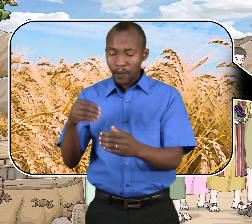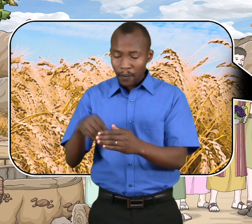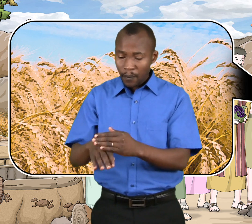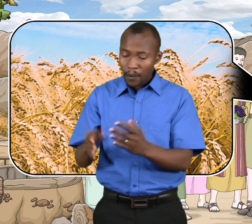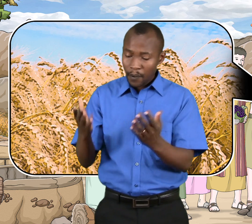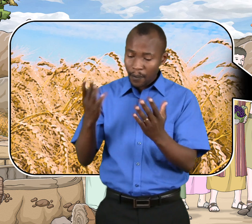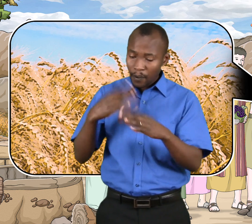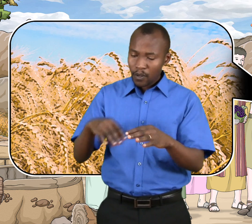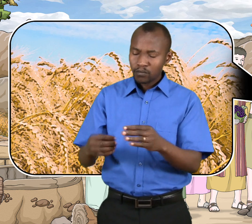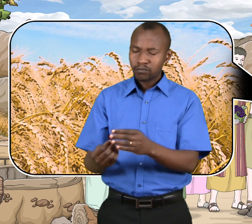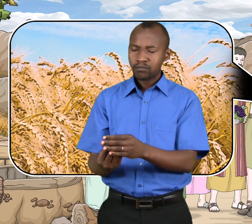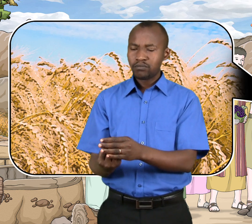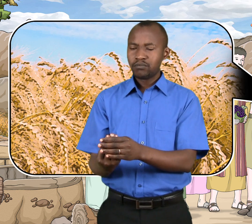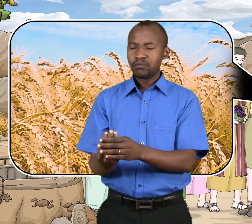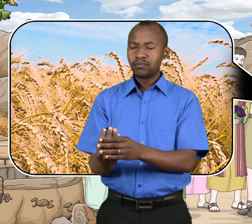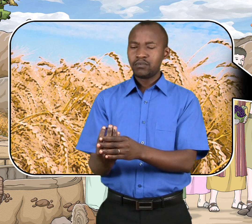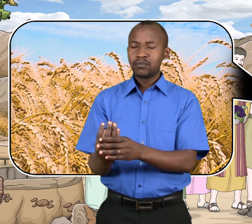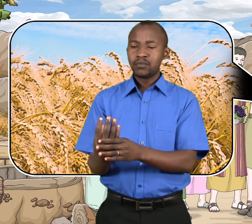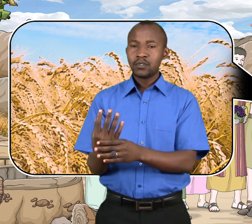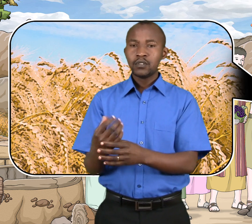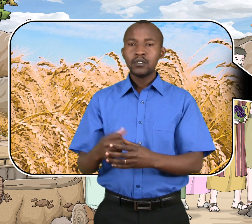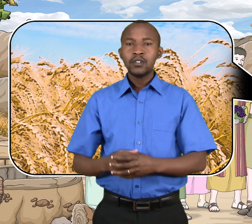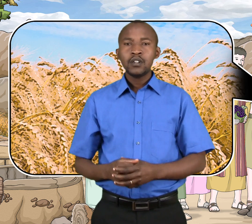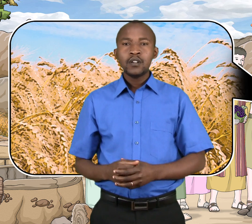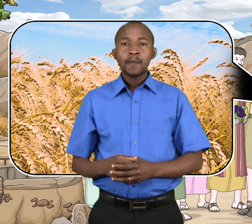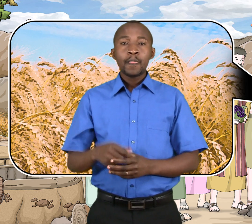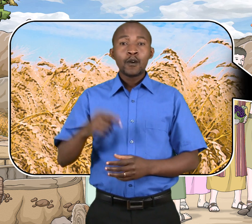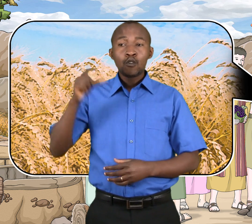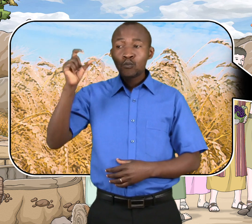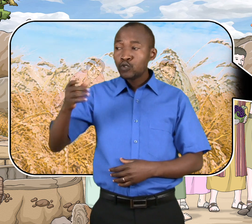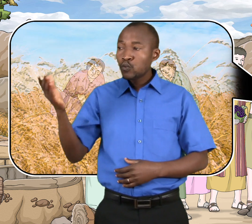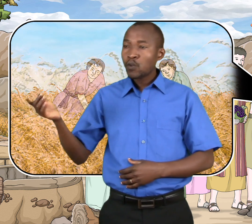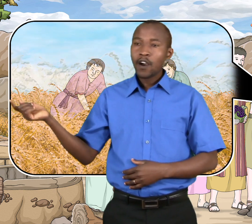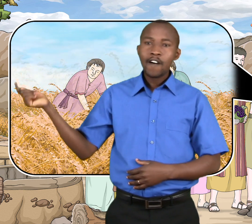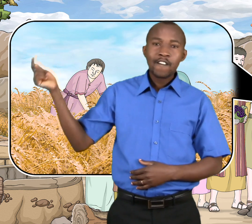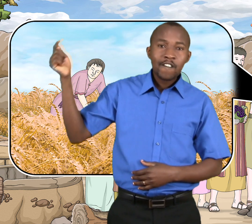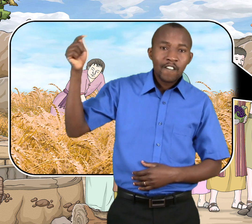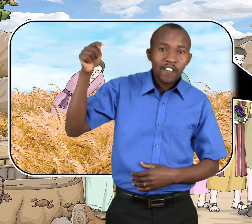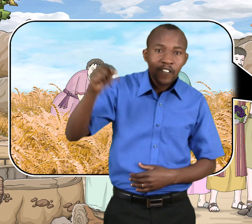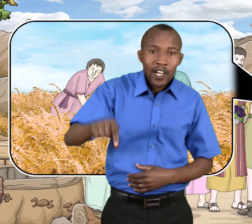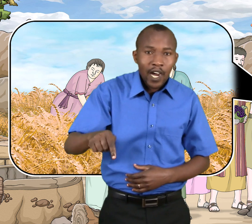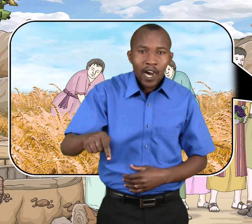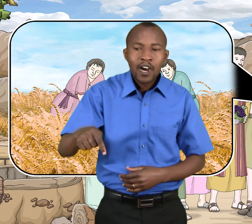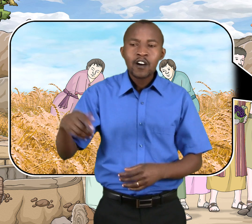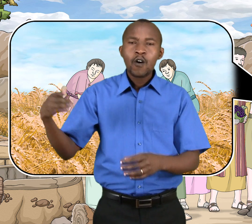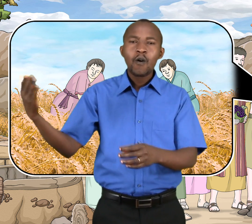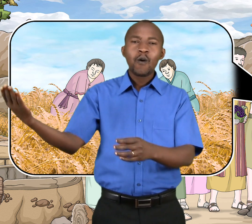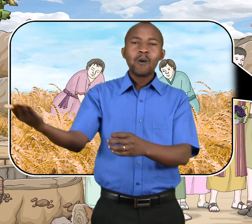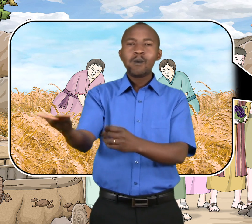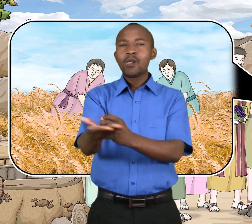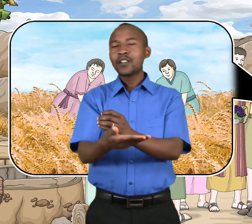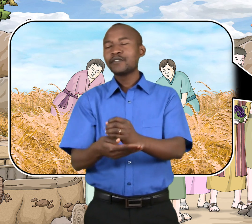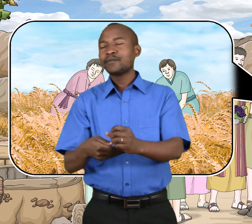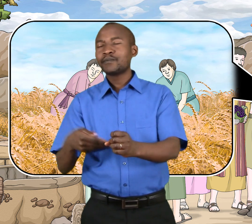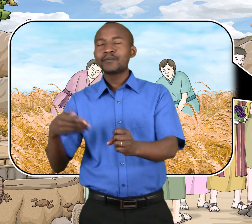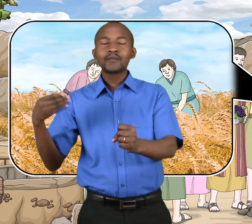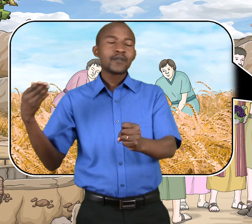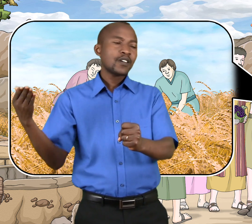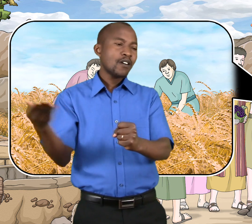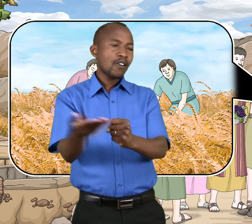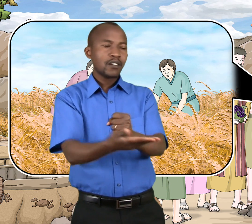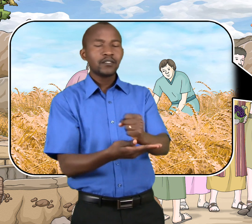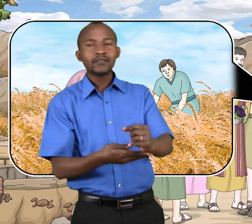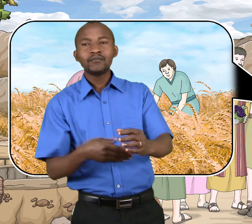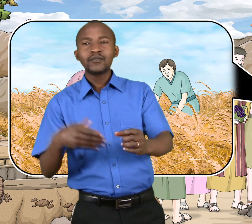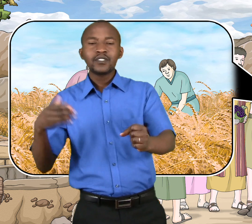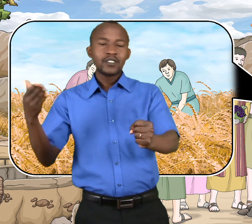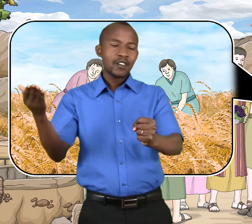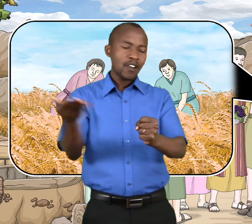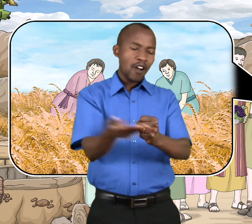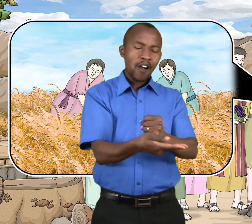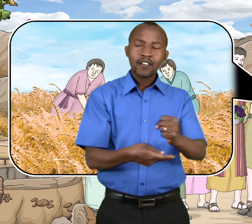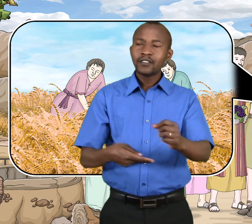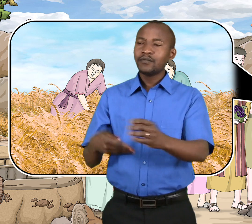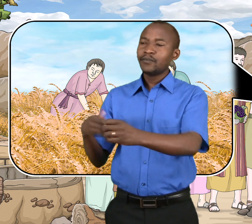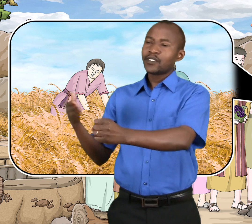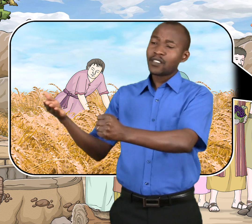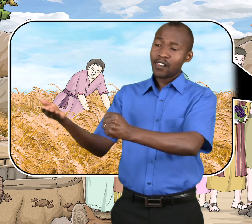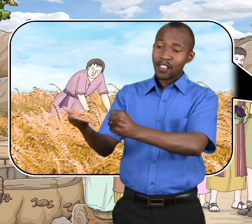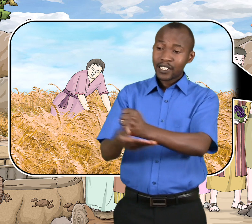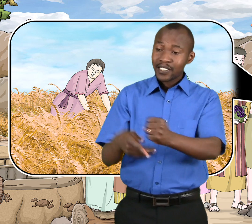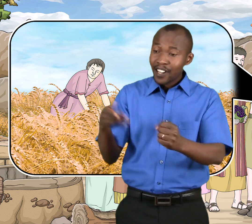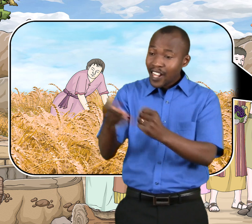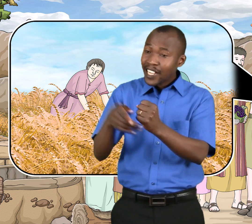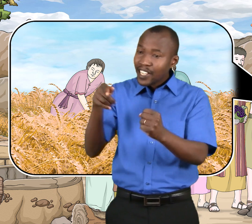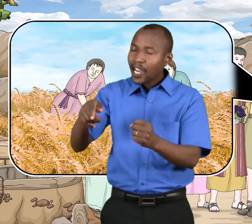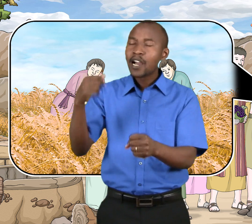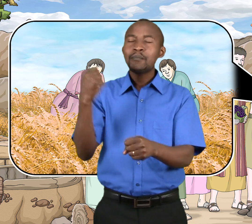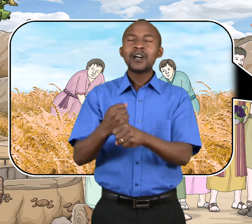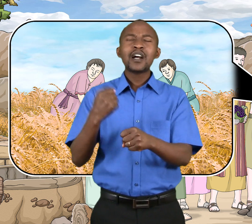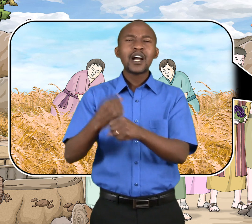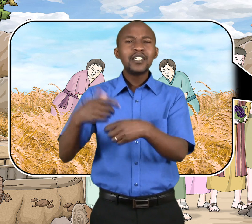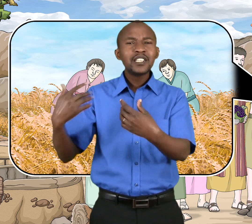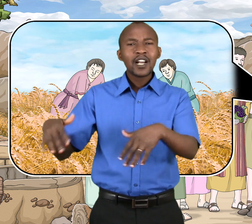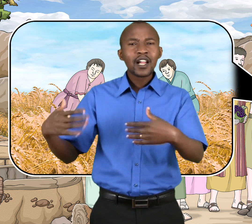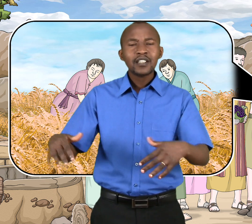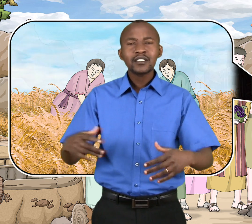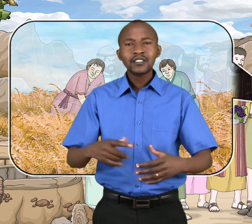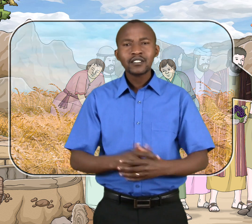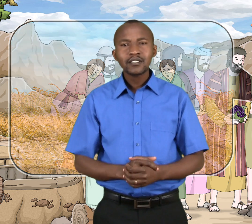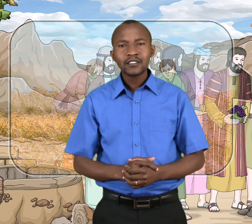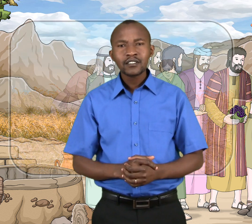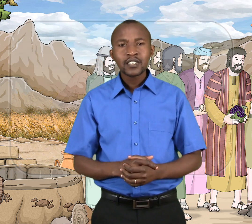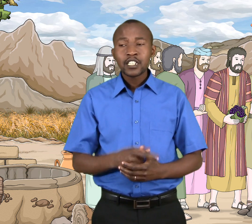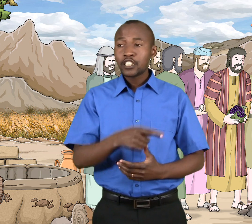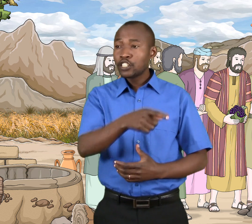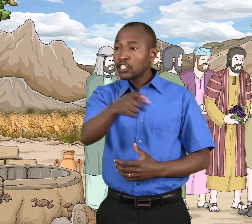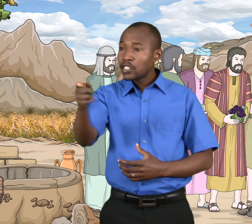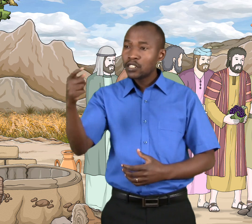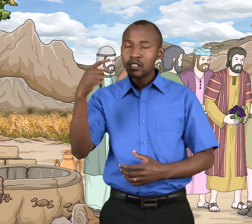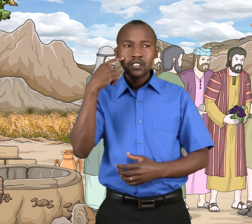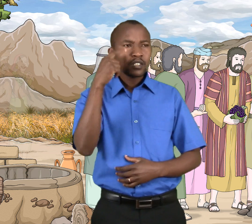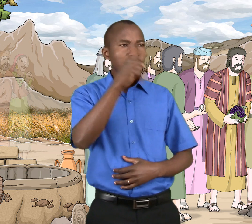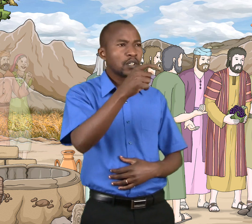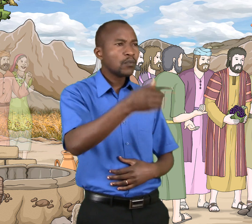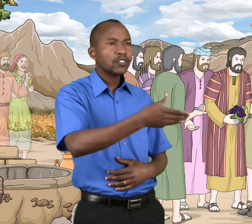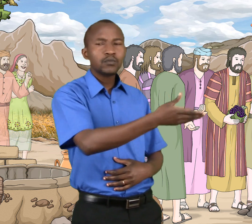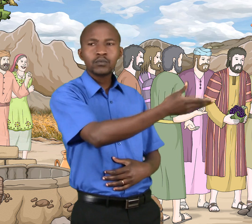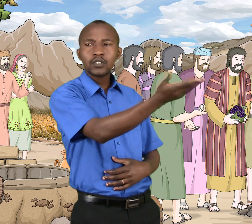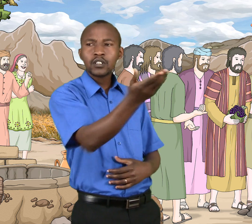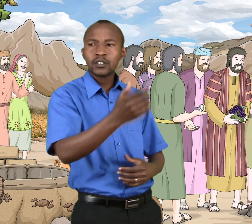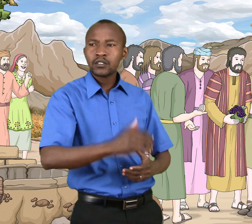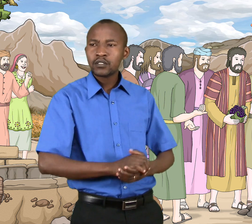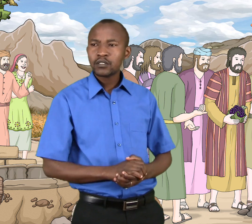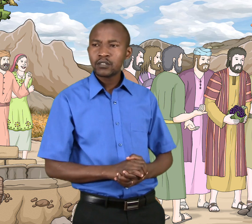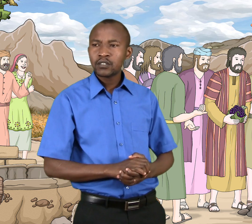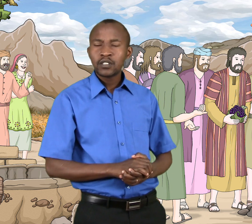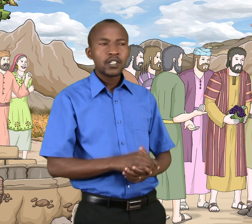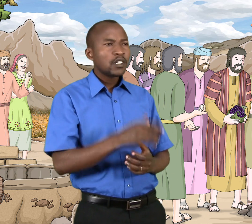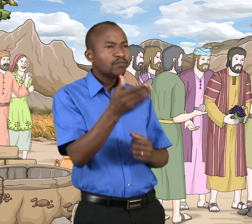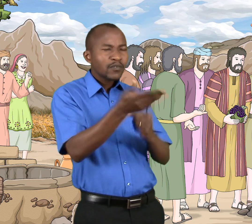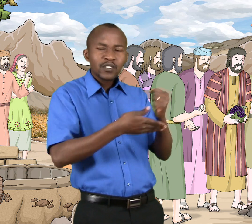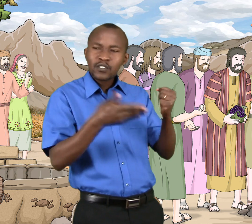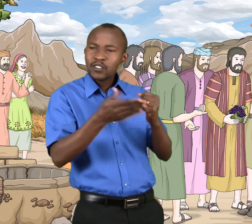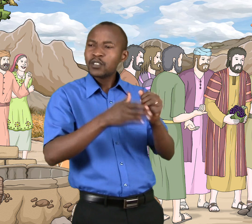others have done the hard work, and now you have taken up their labor.”